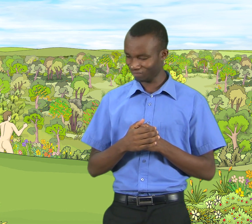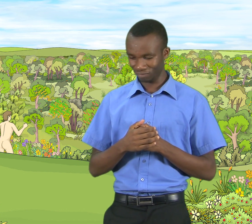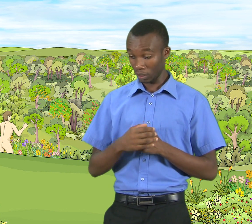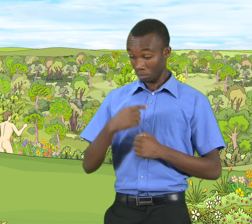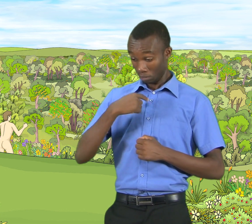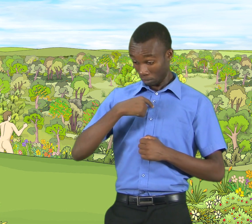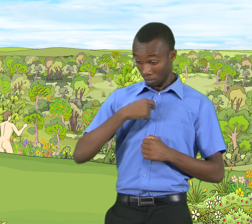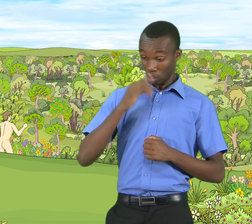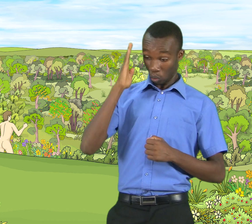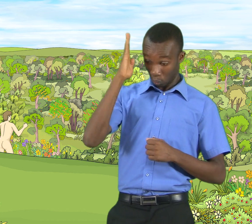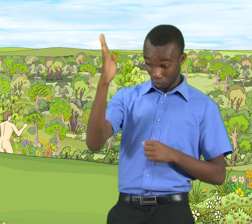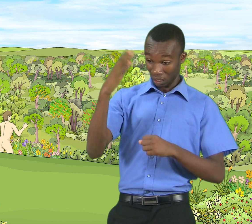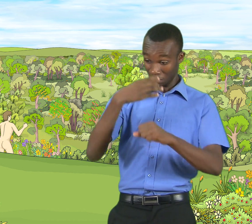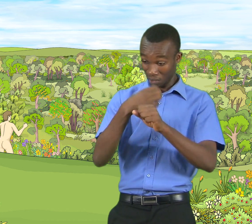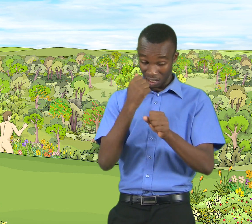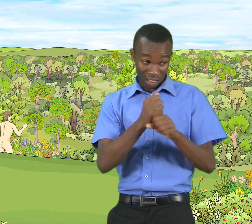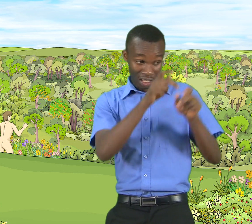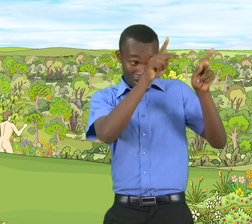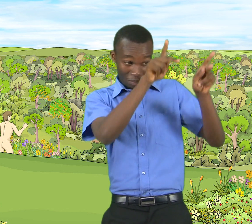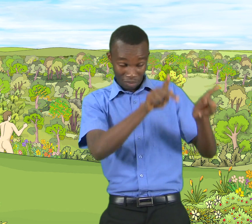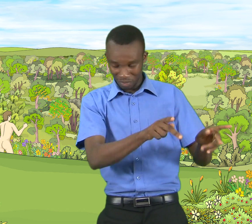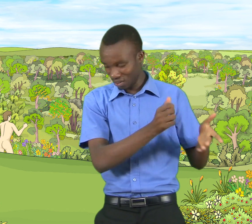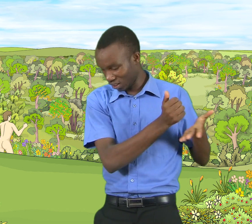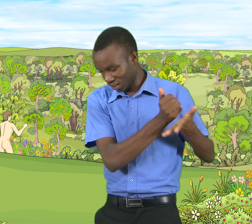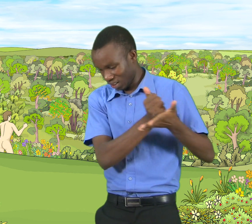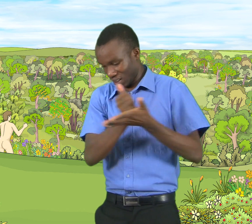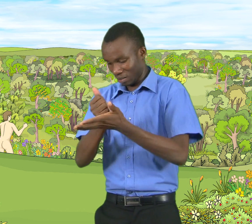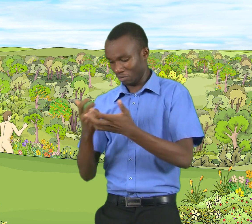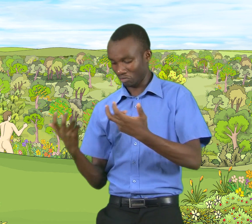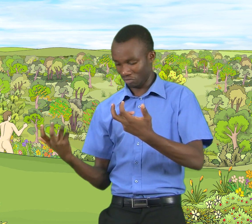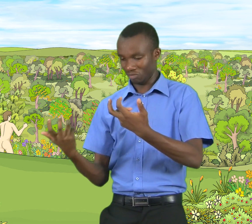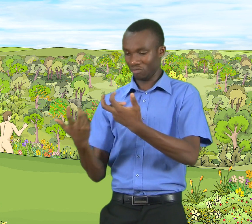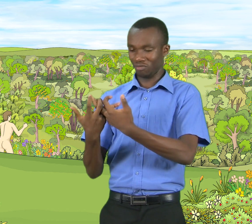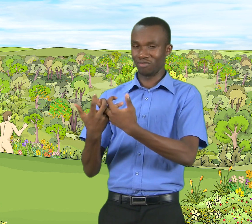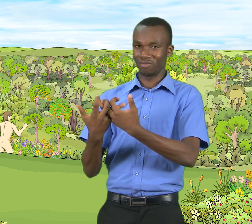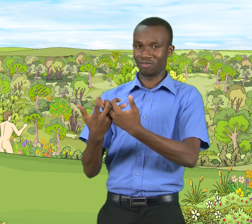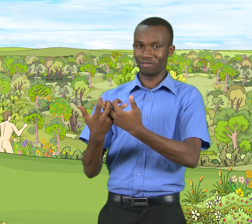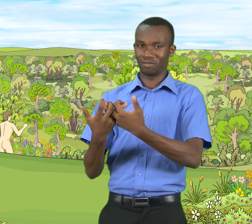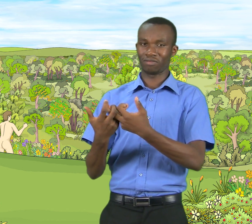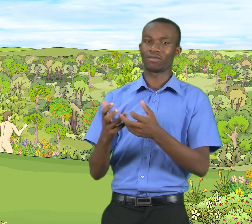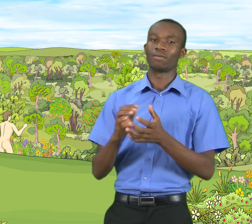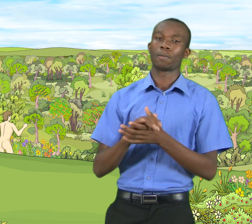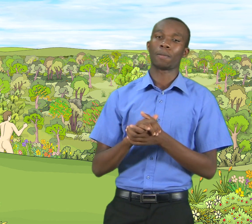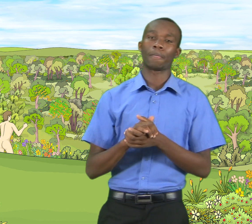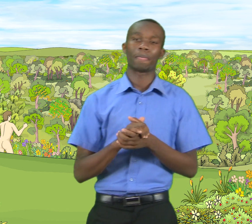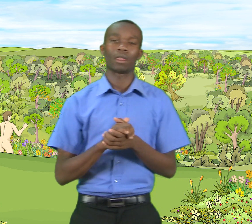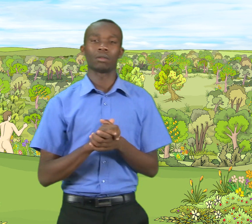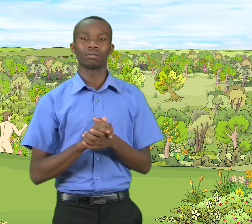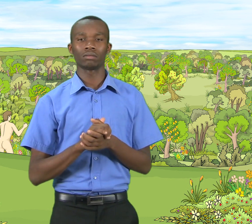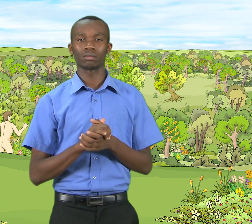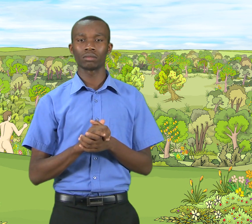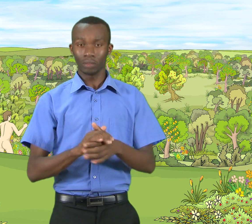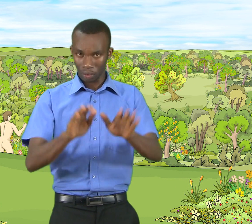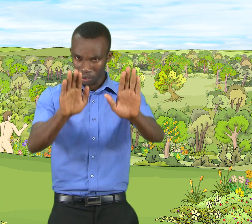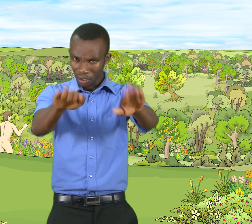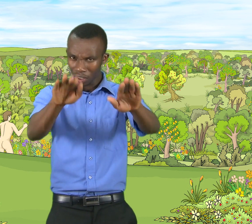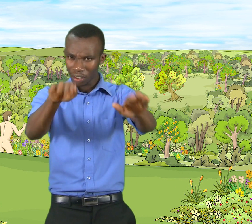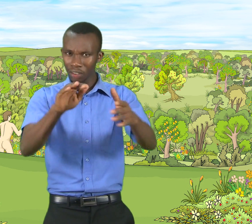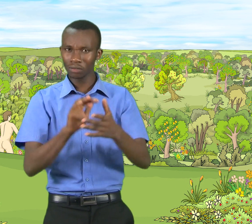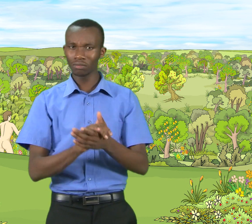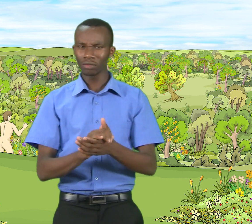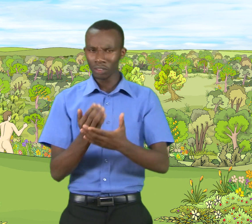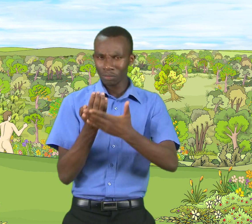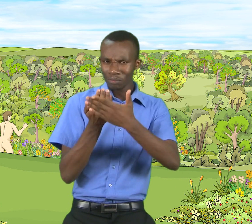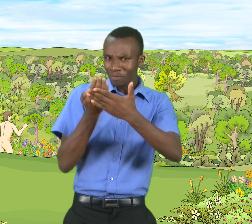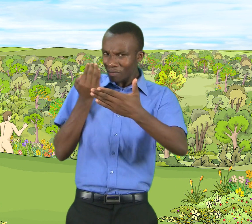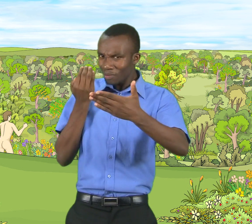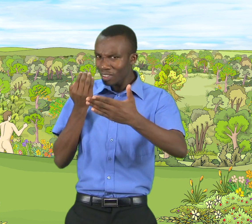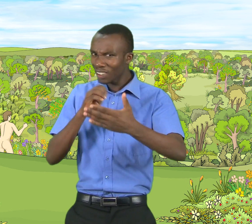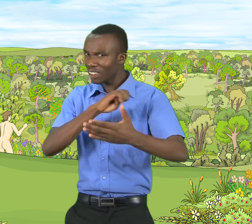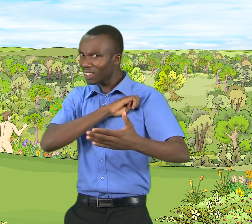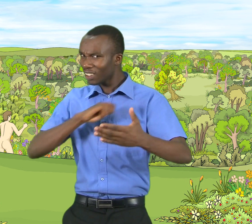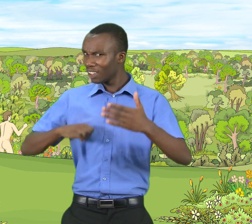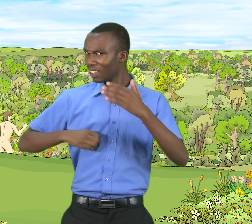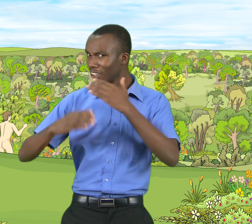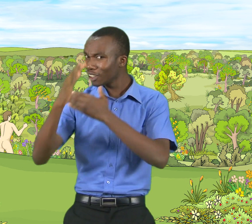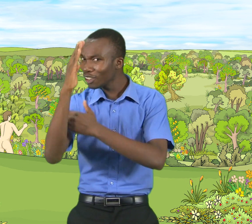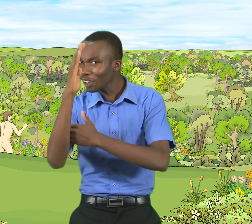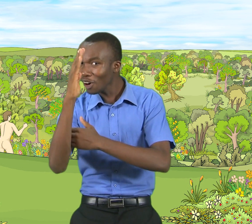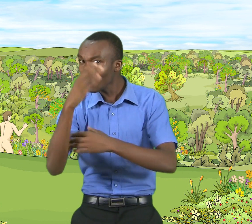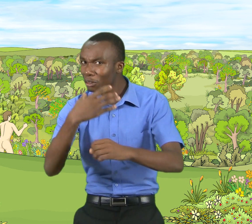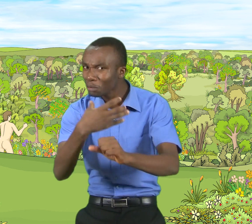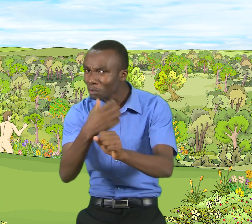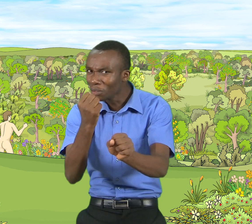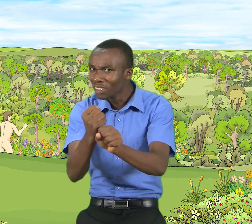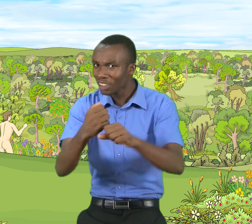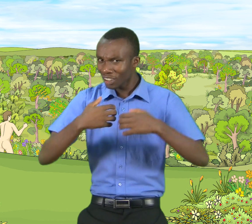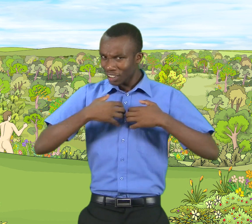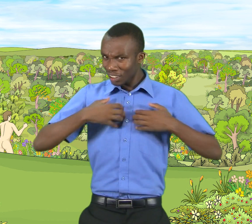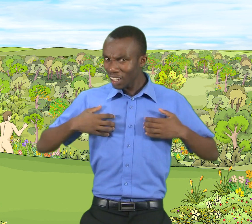I will make for him a suitable helper.”